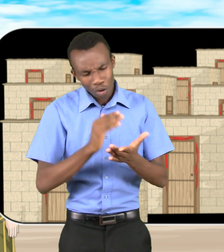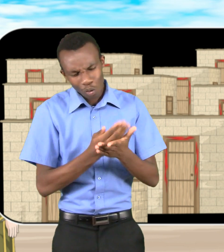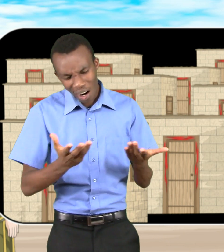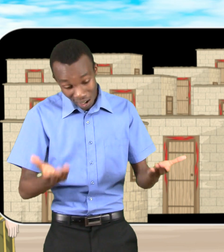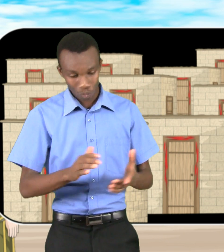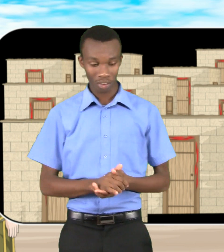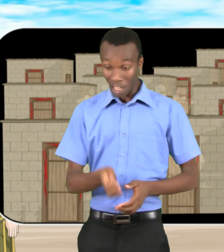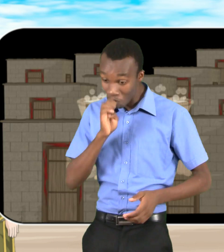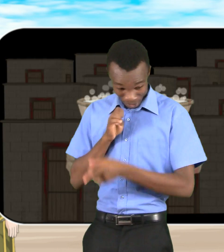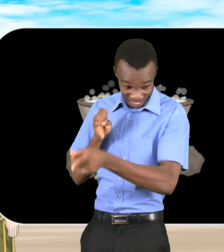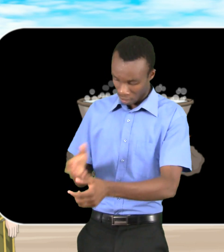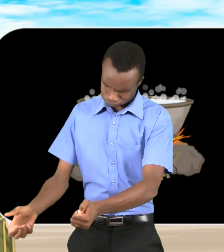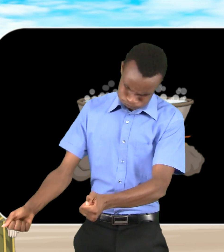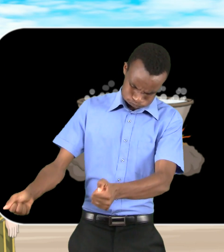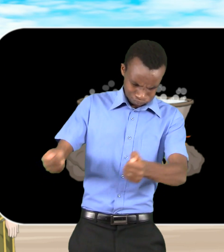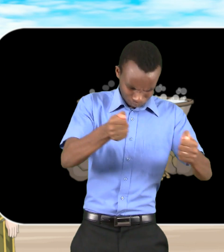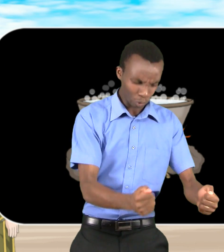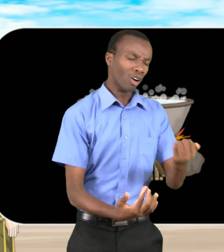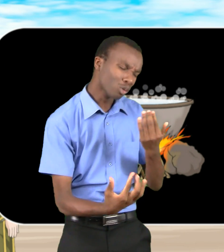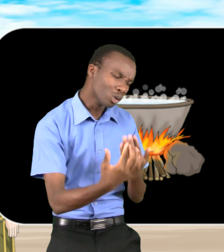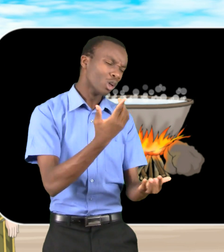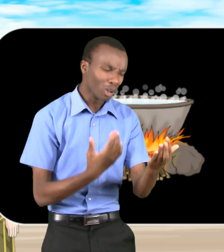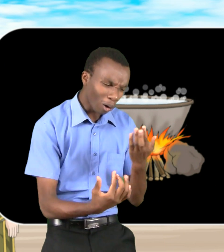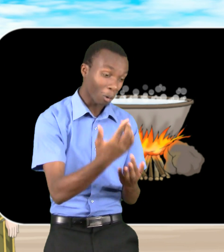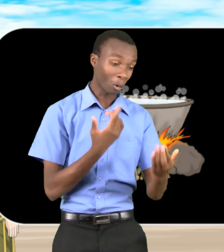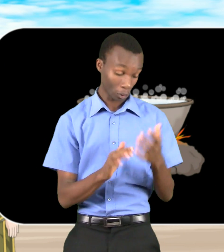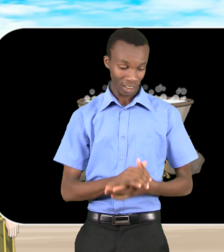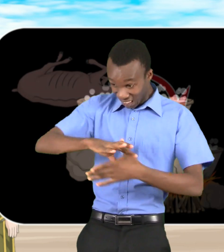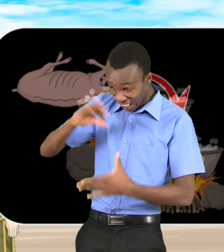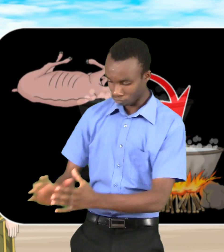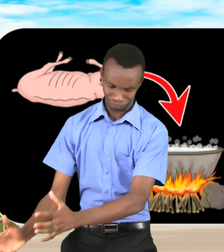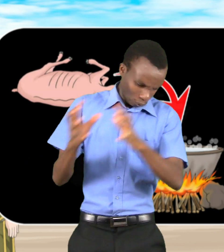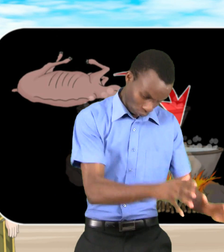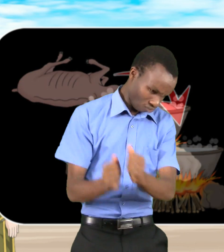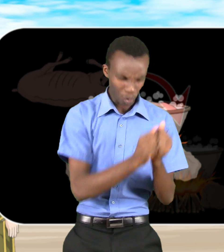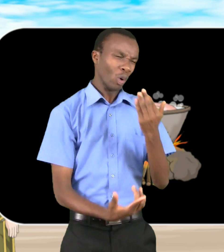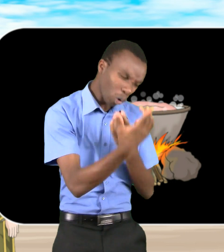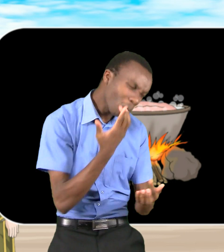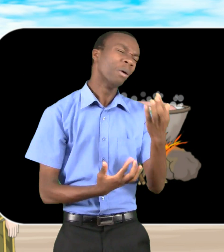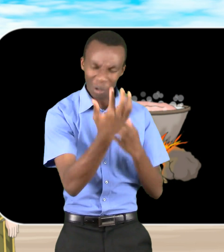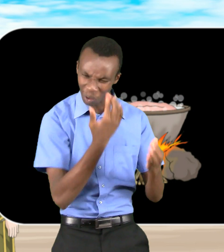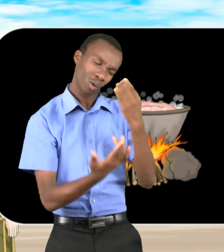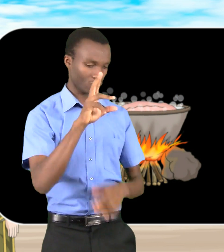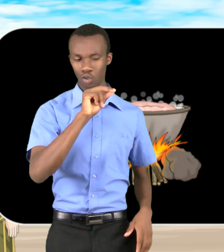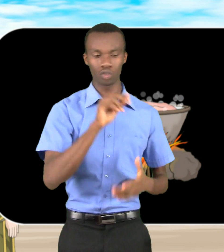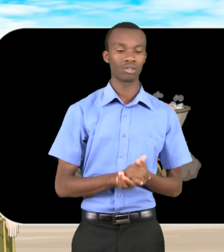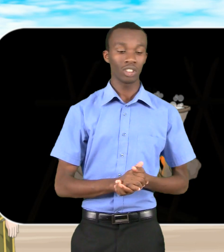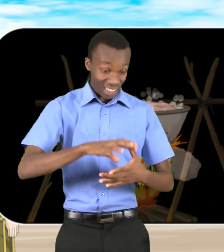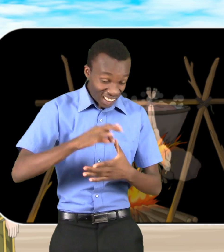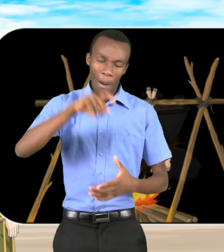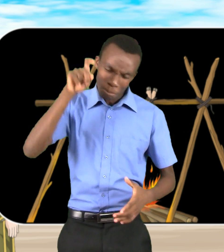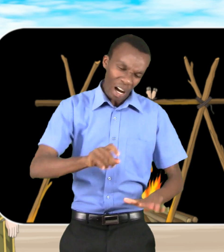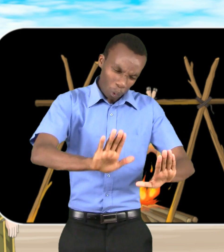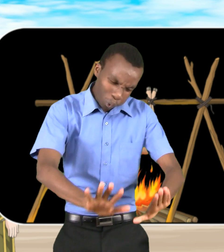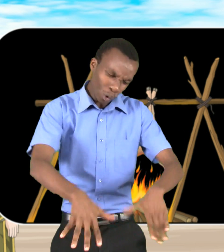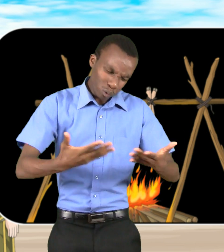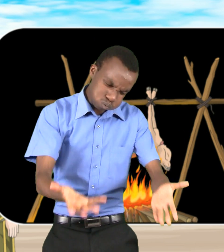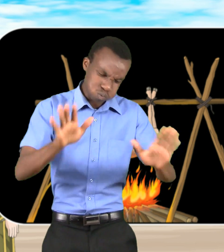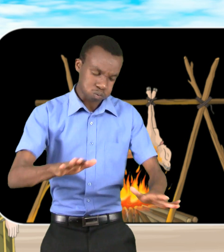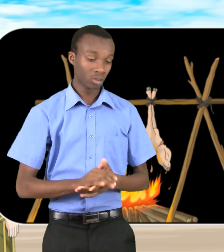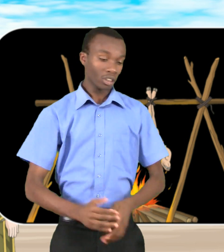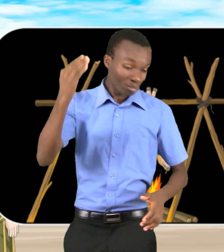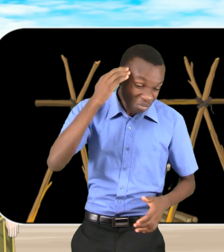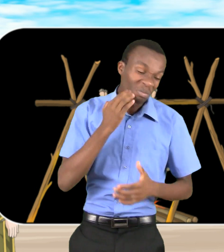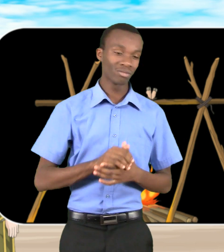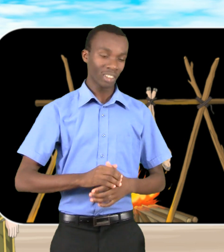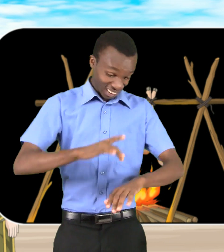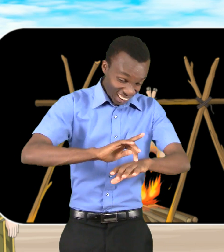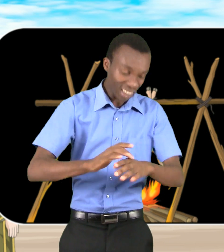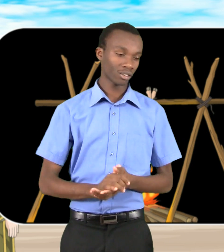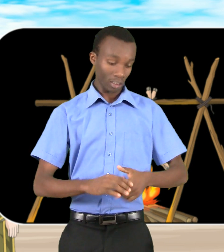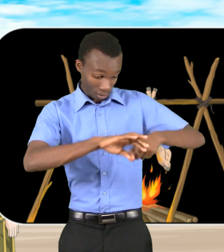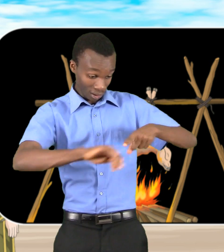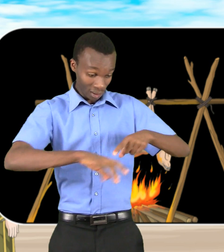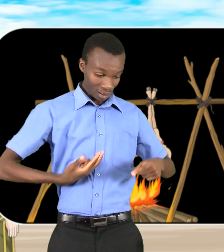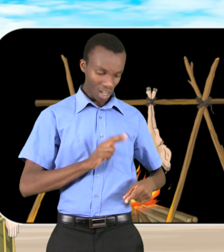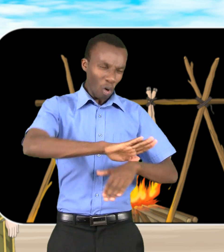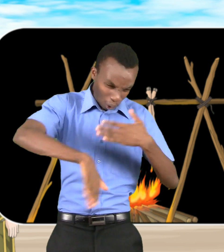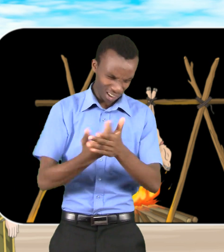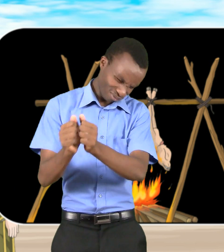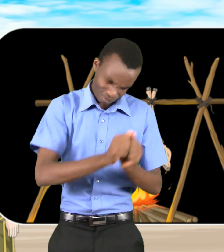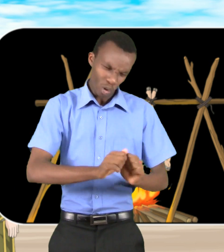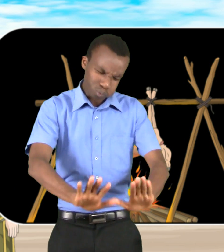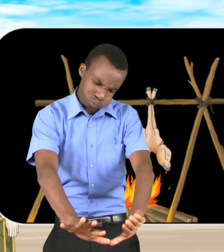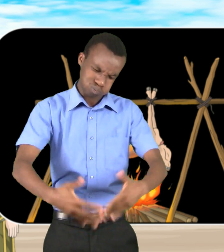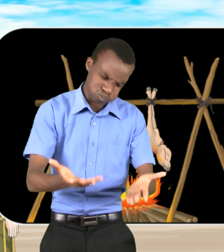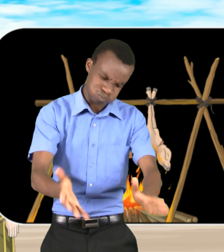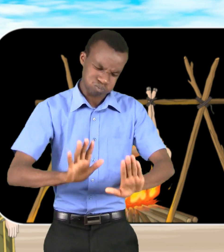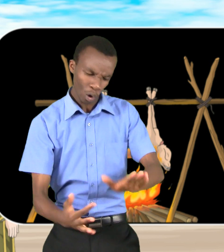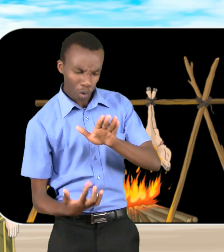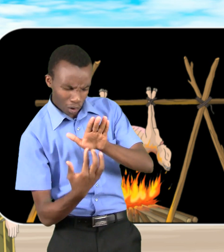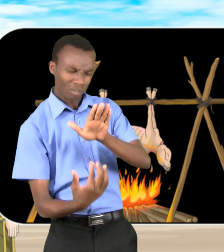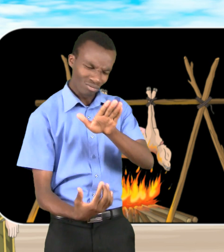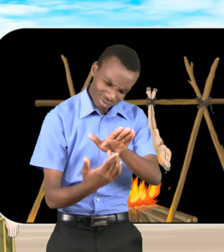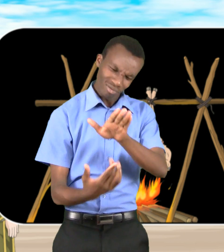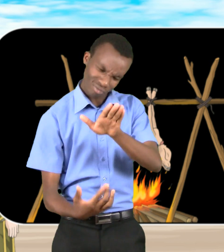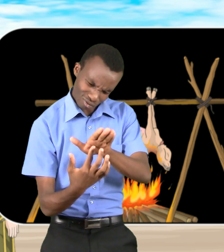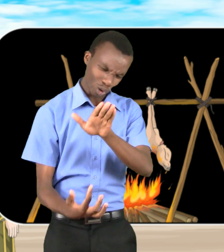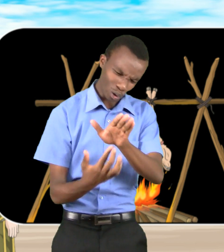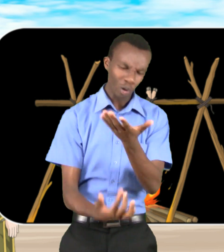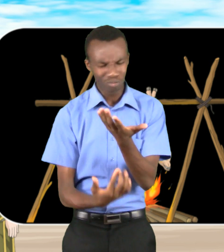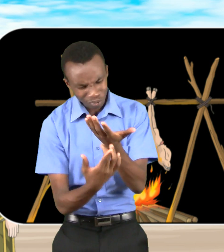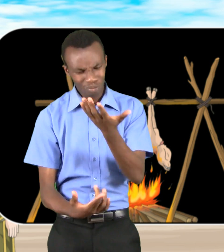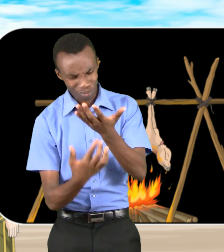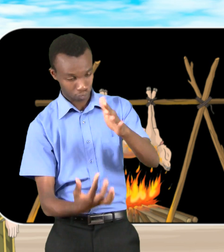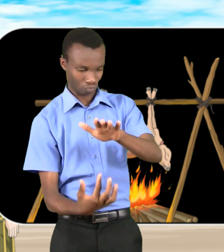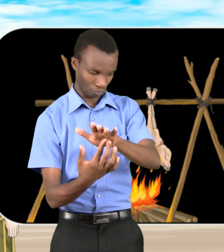They are to eat the meat that night, roasted over the fire, along with unleavened bread and bitter herbs.